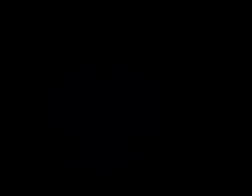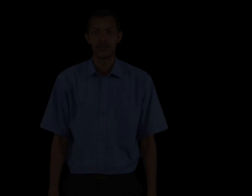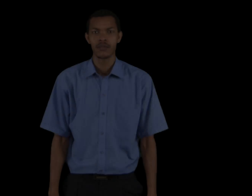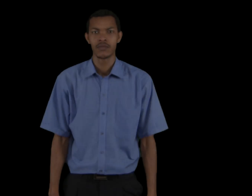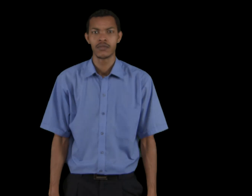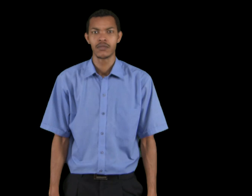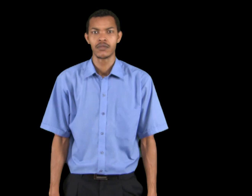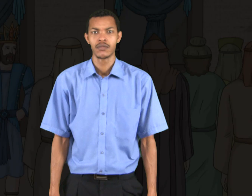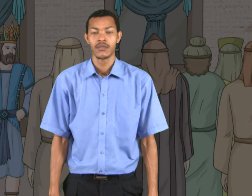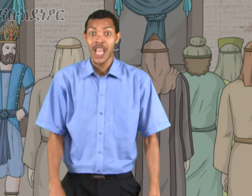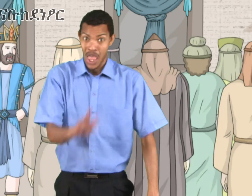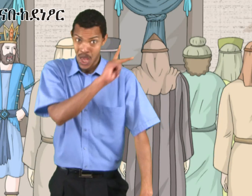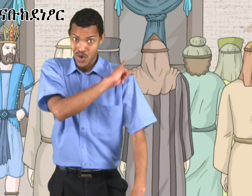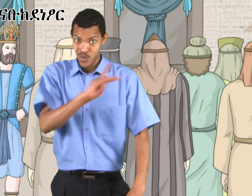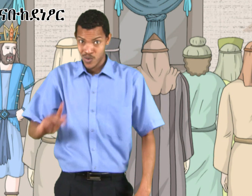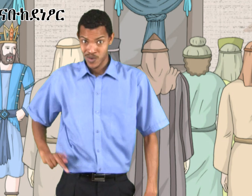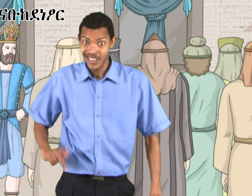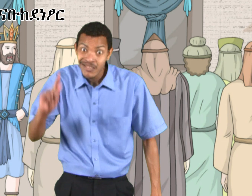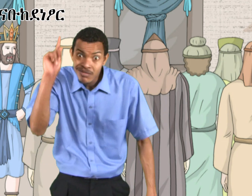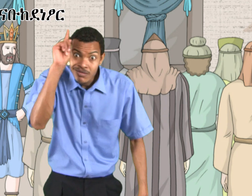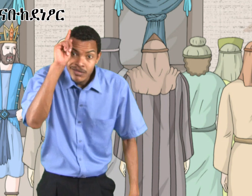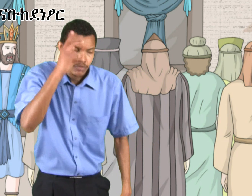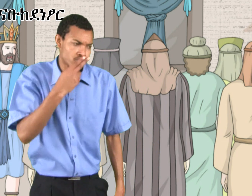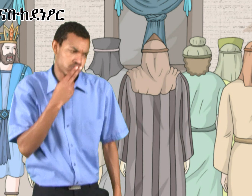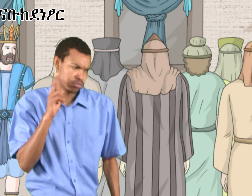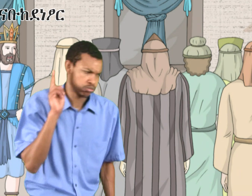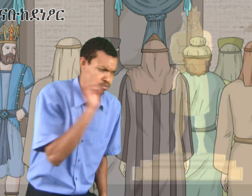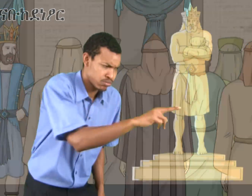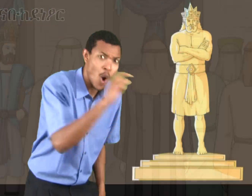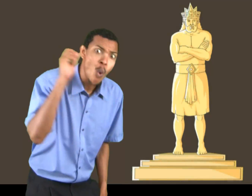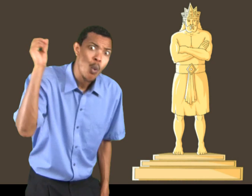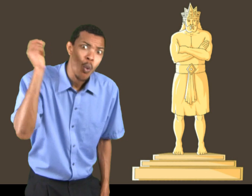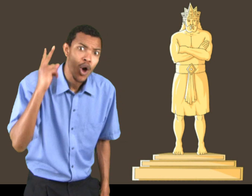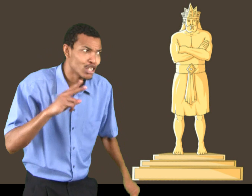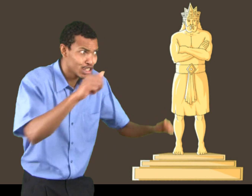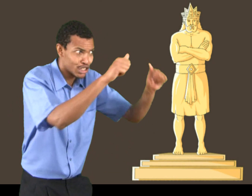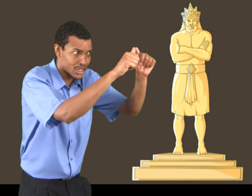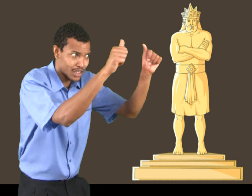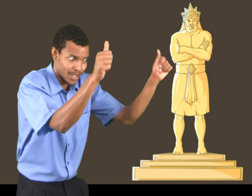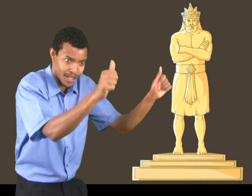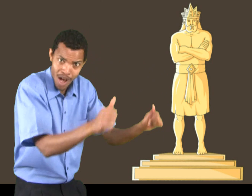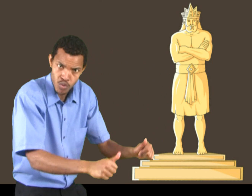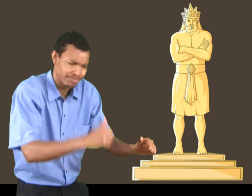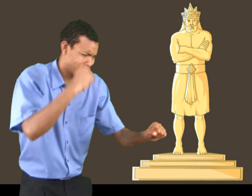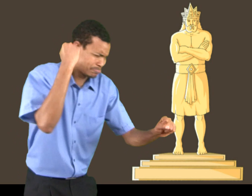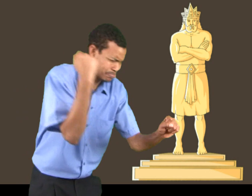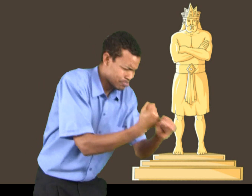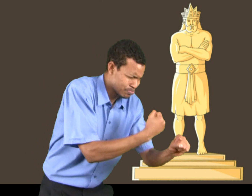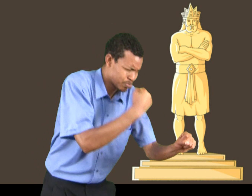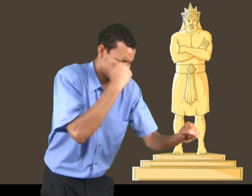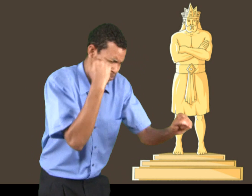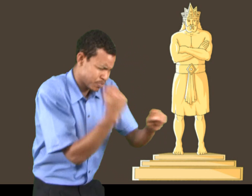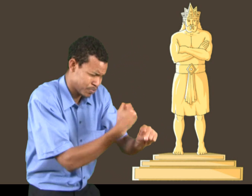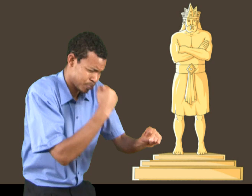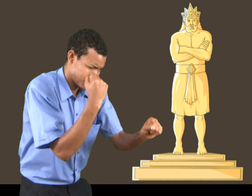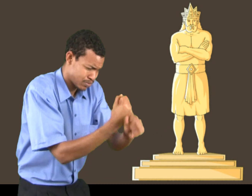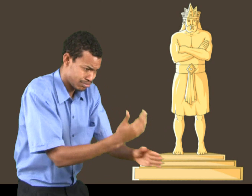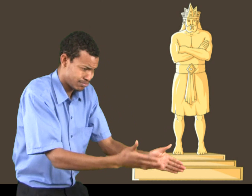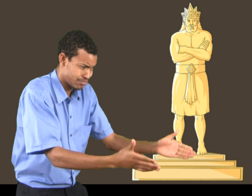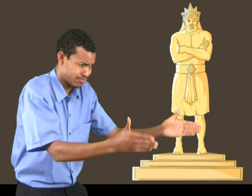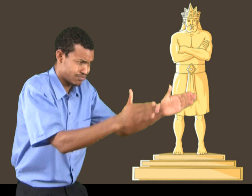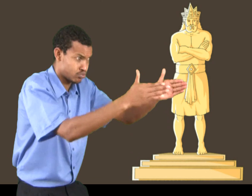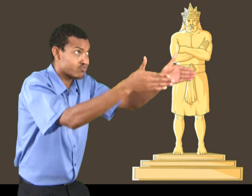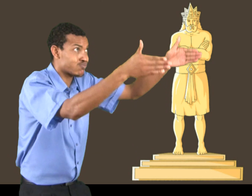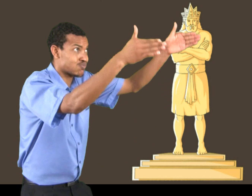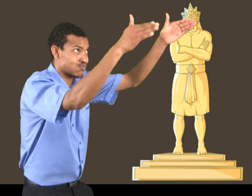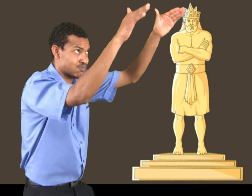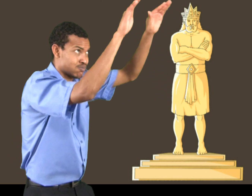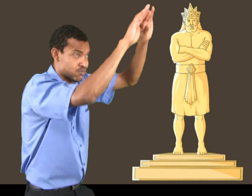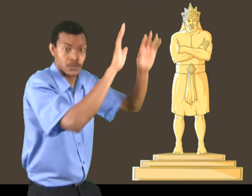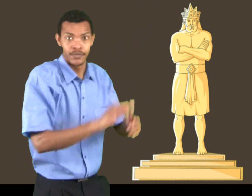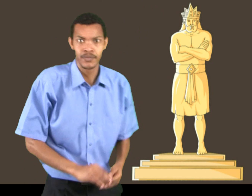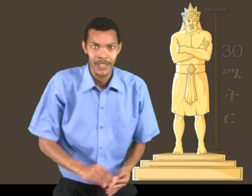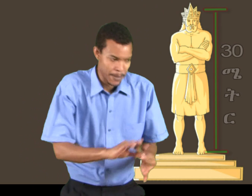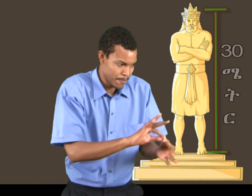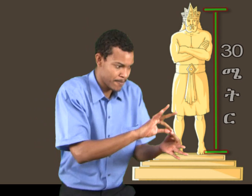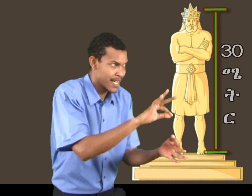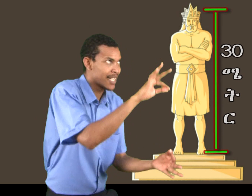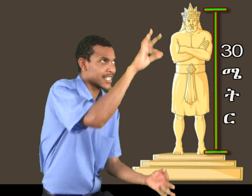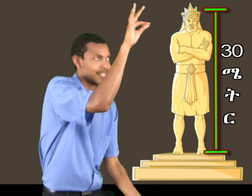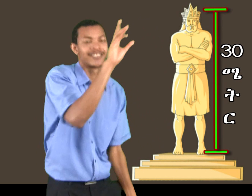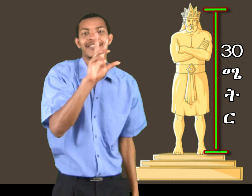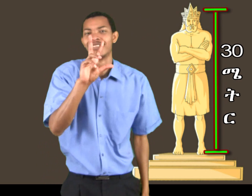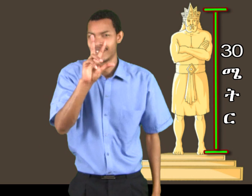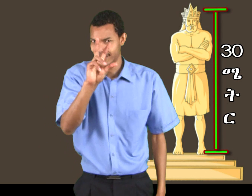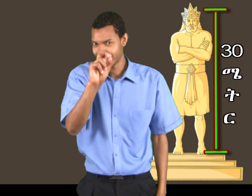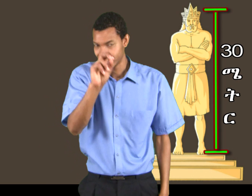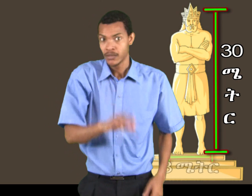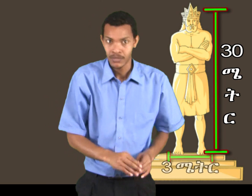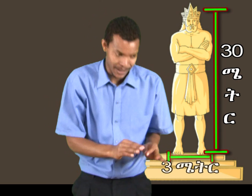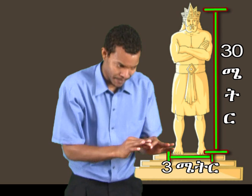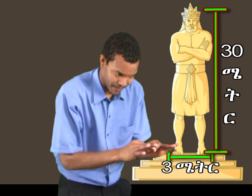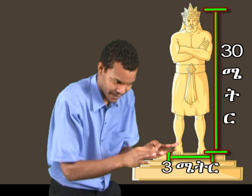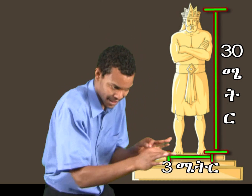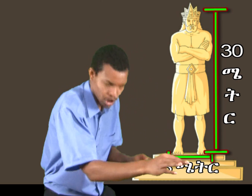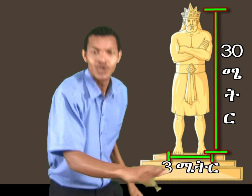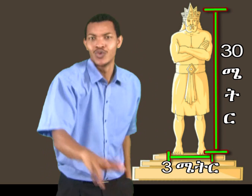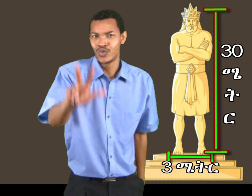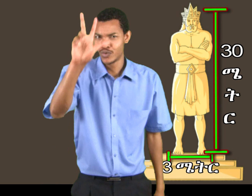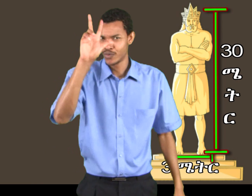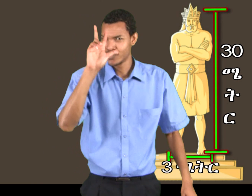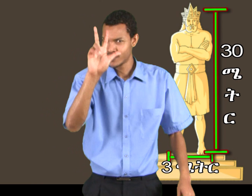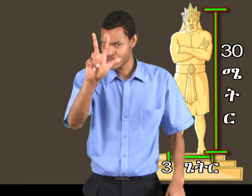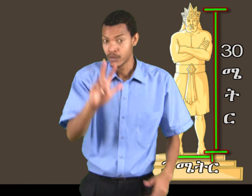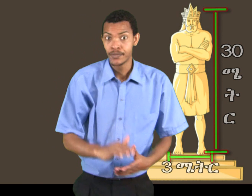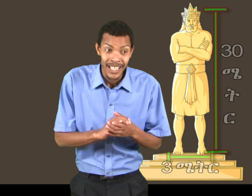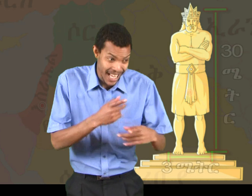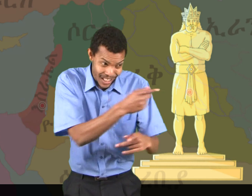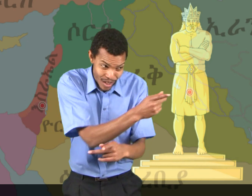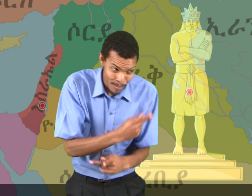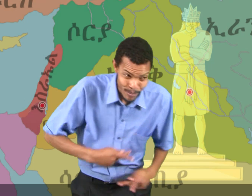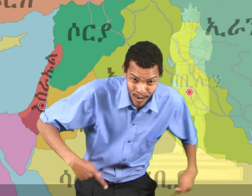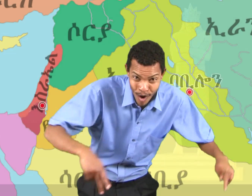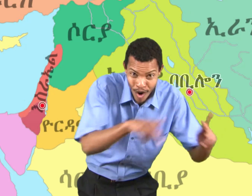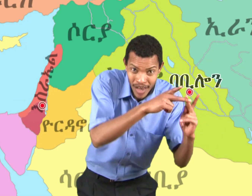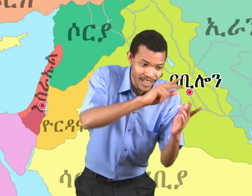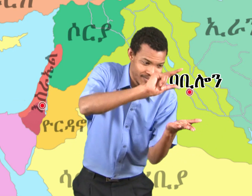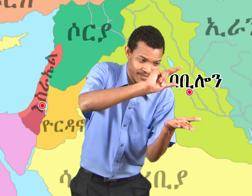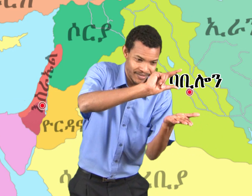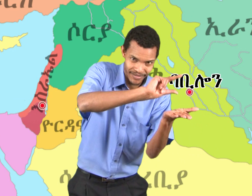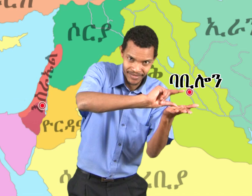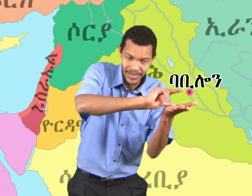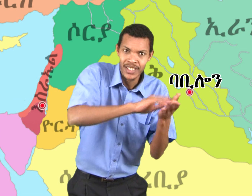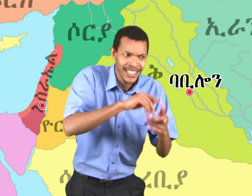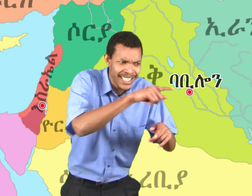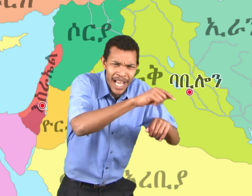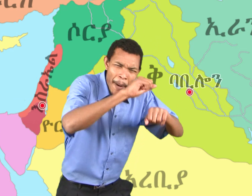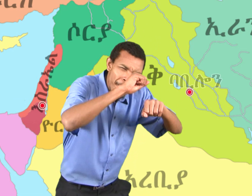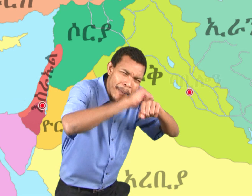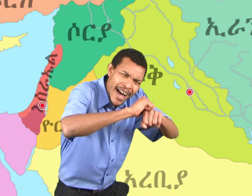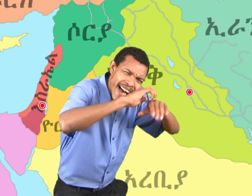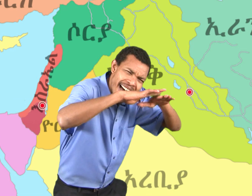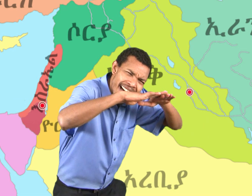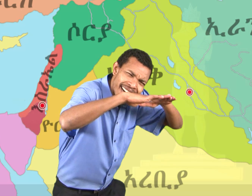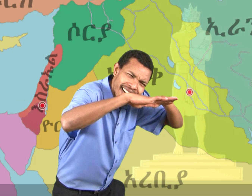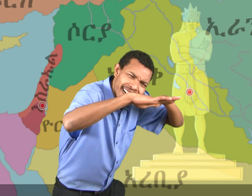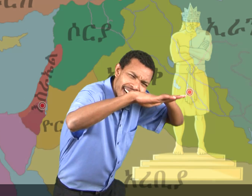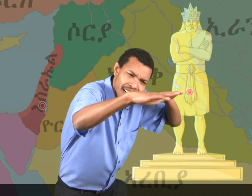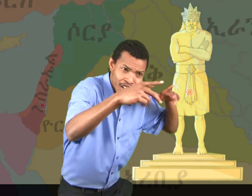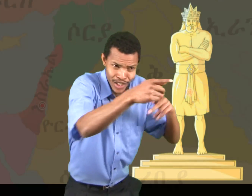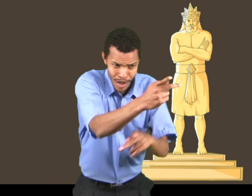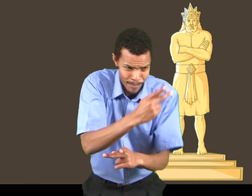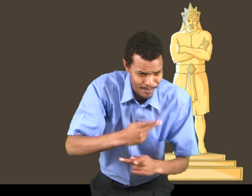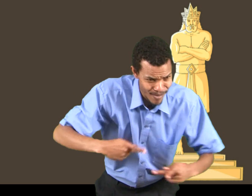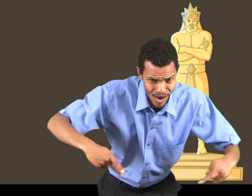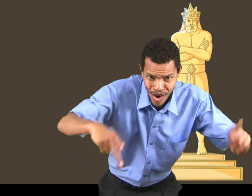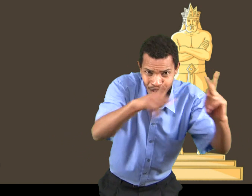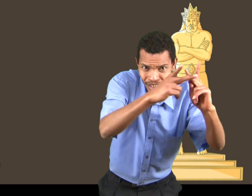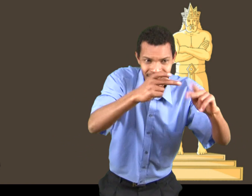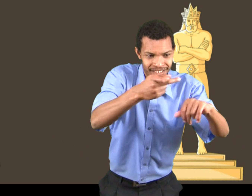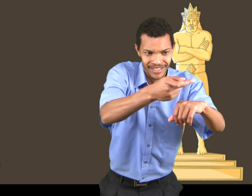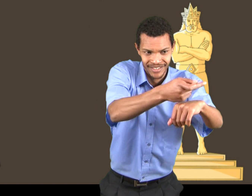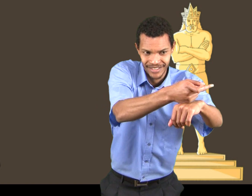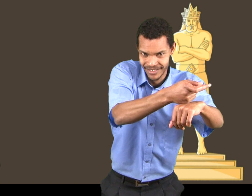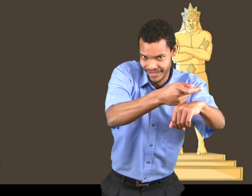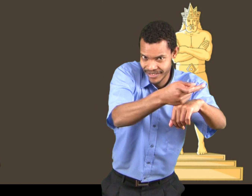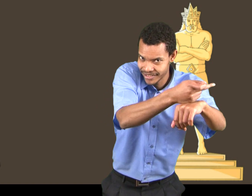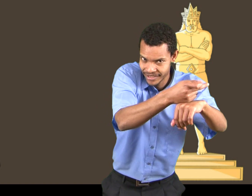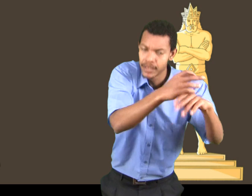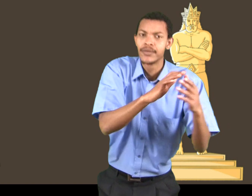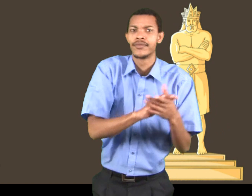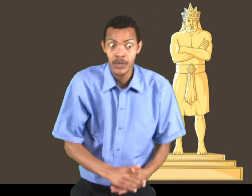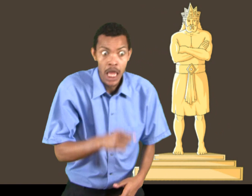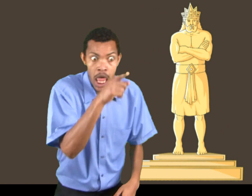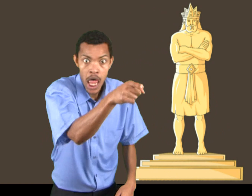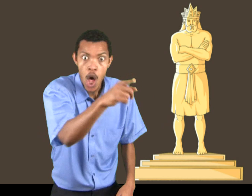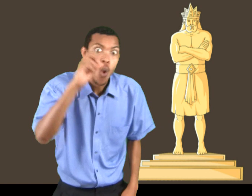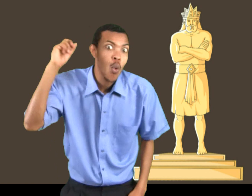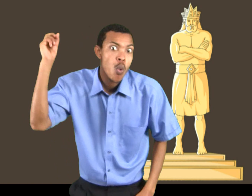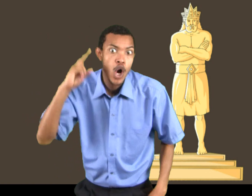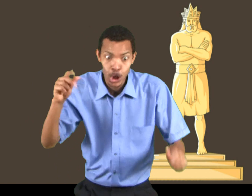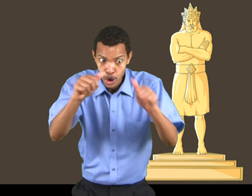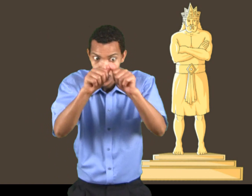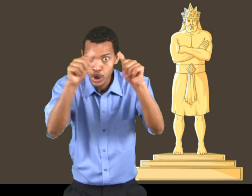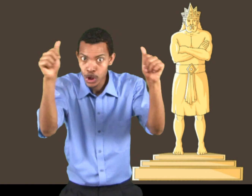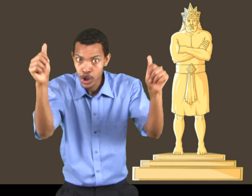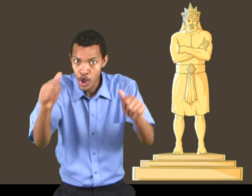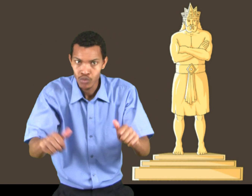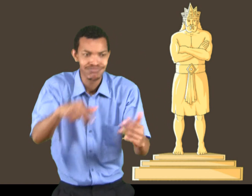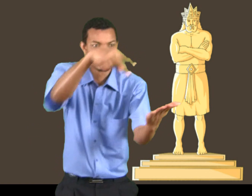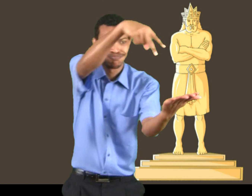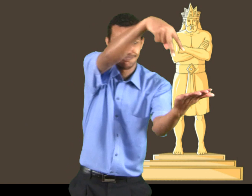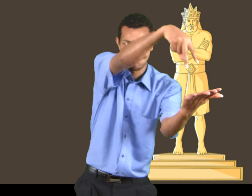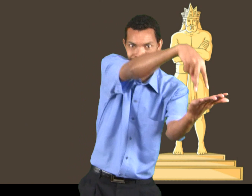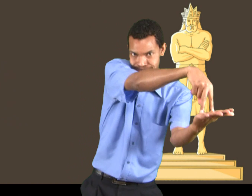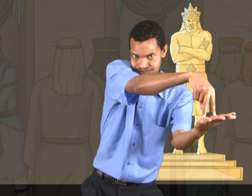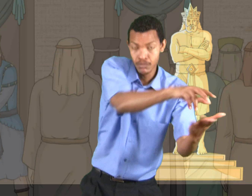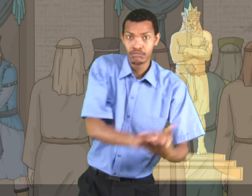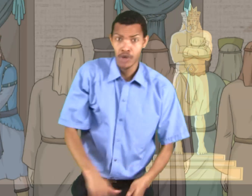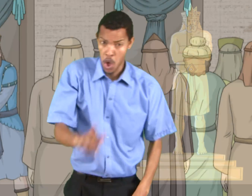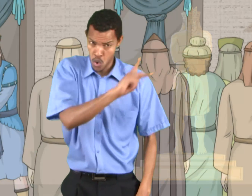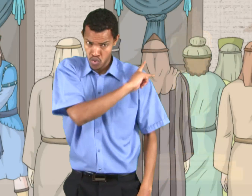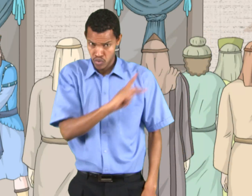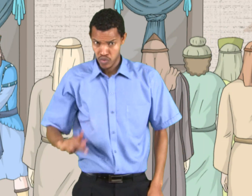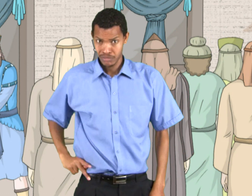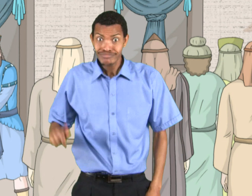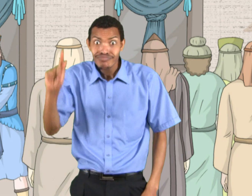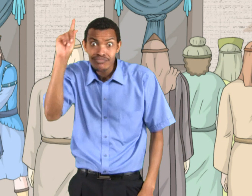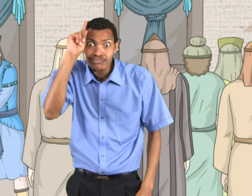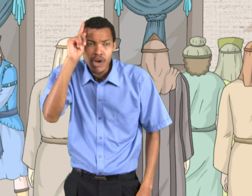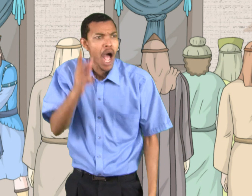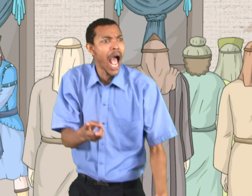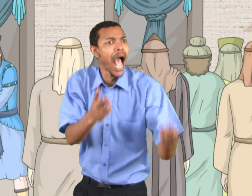King Nebuchadnezzar made a golden statue sixty cubits high and six cubits wide, and he set it up on the plain of Dura in the province of Babylon.